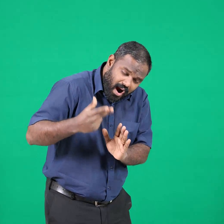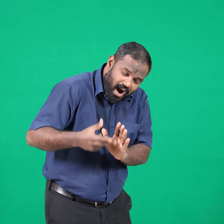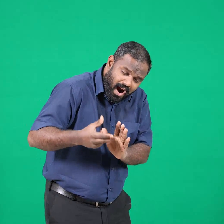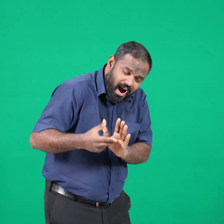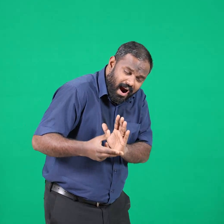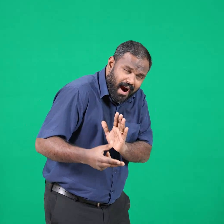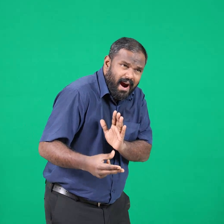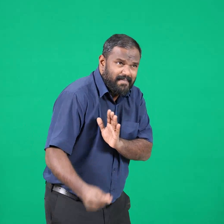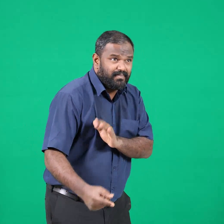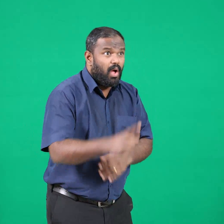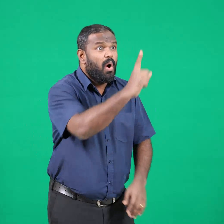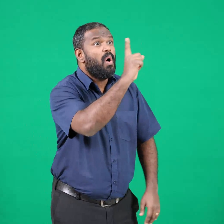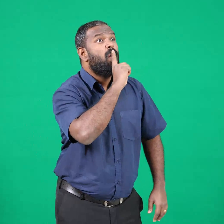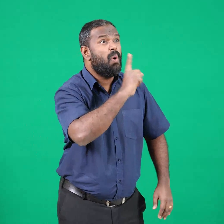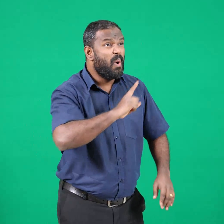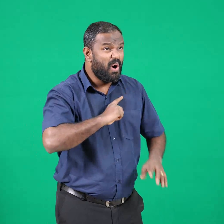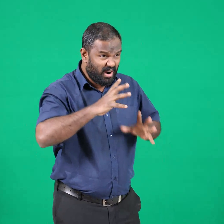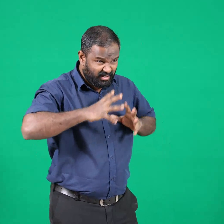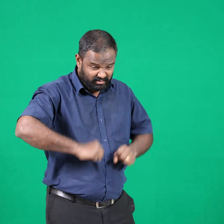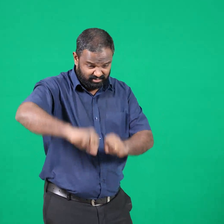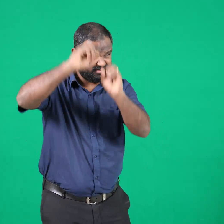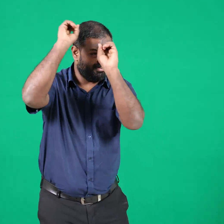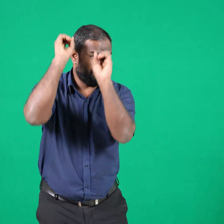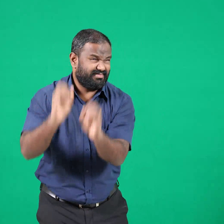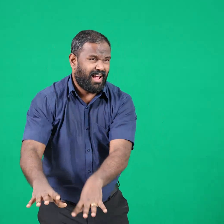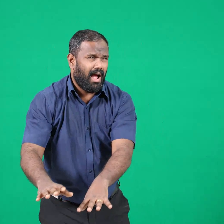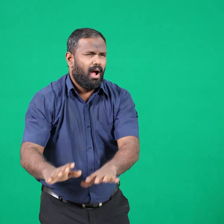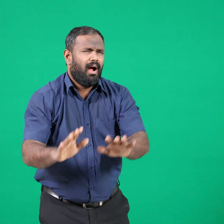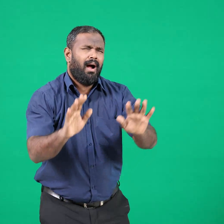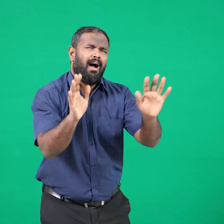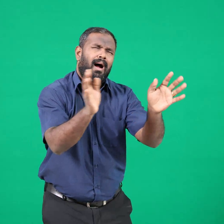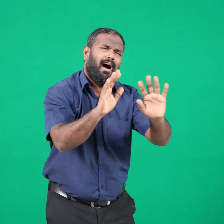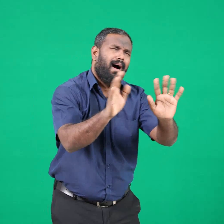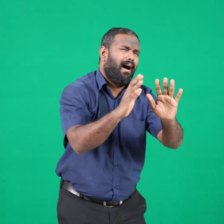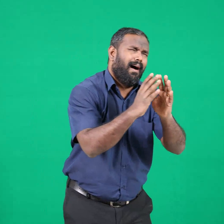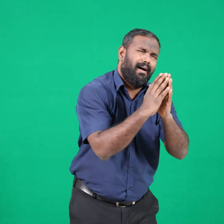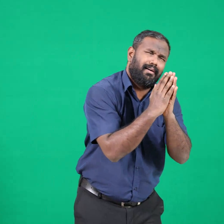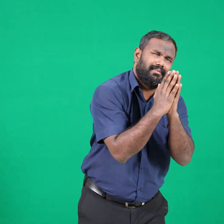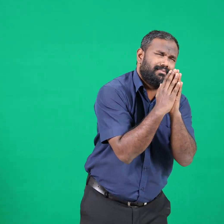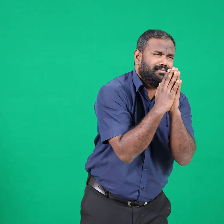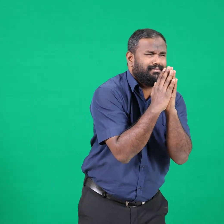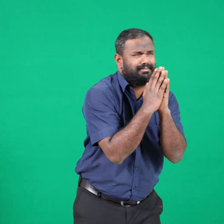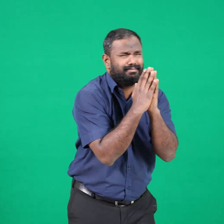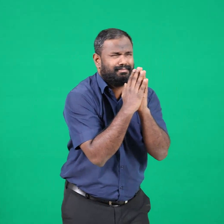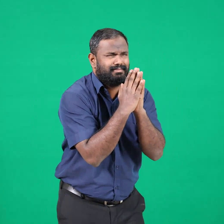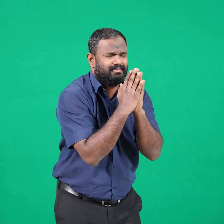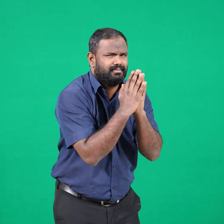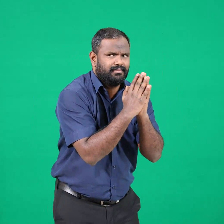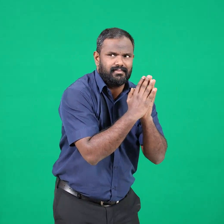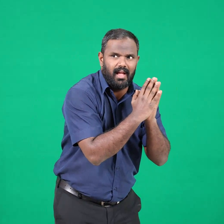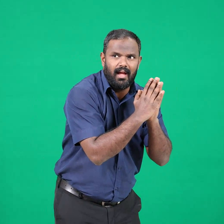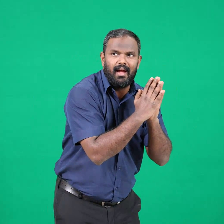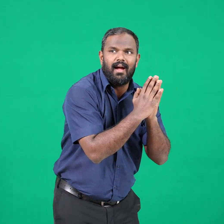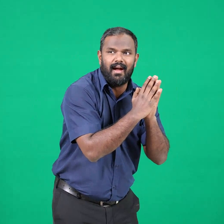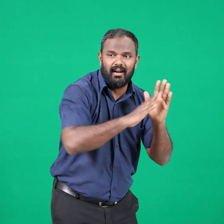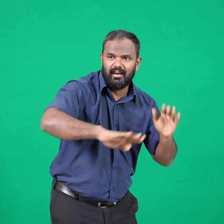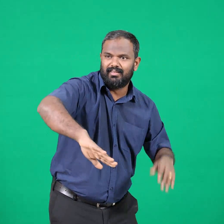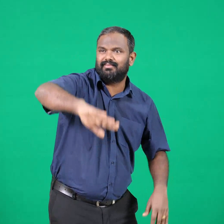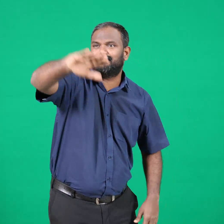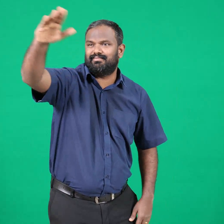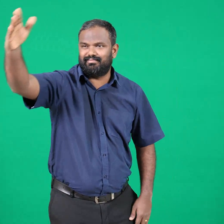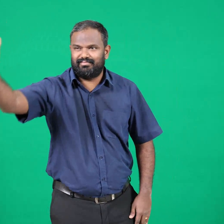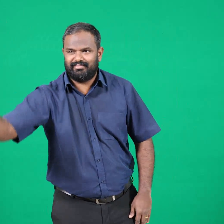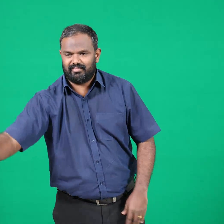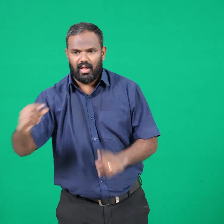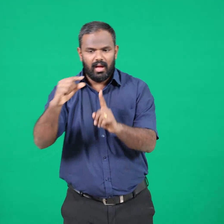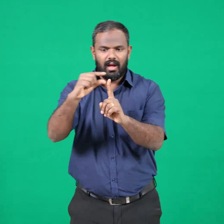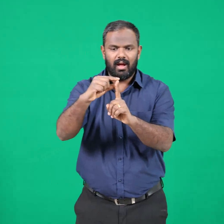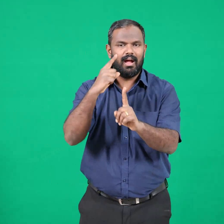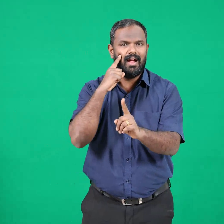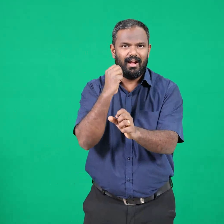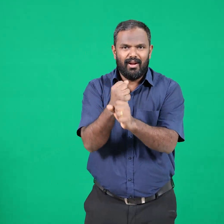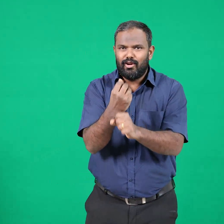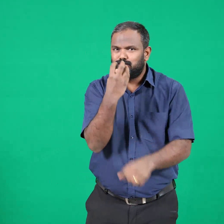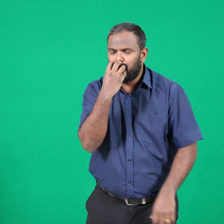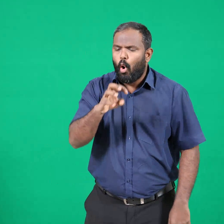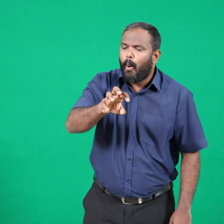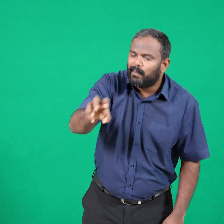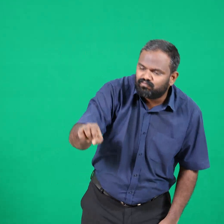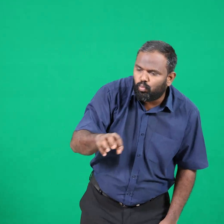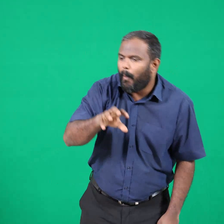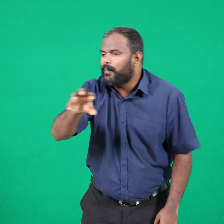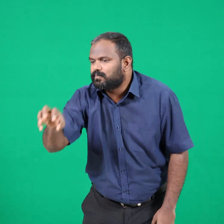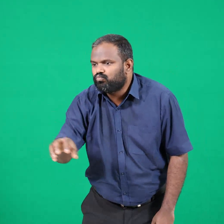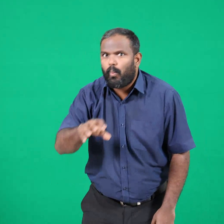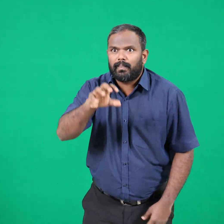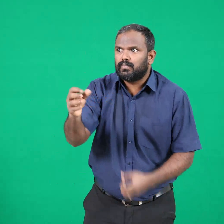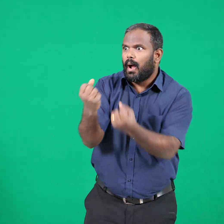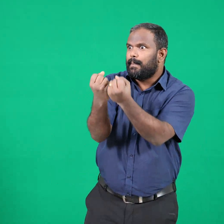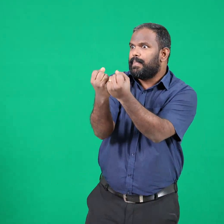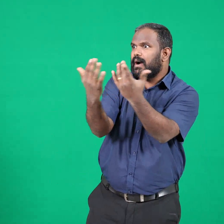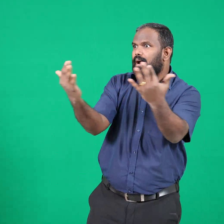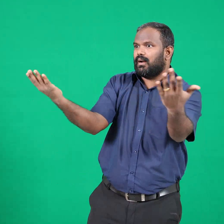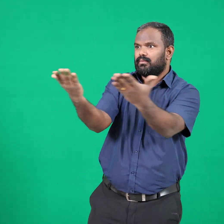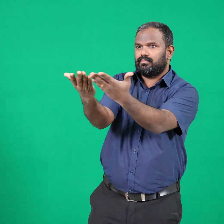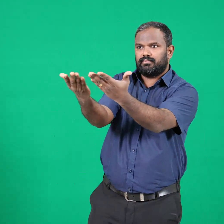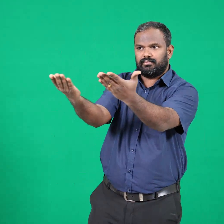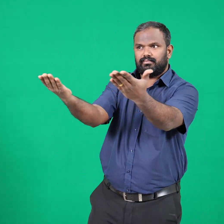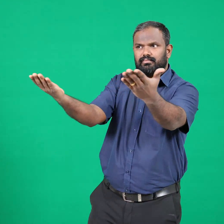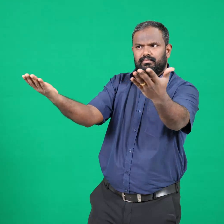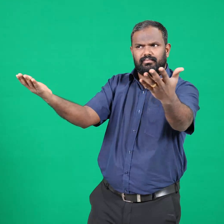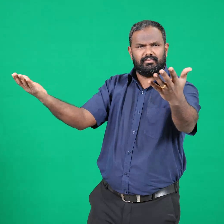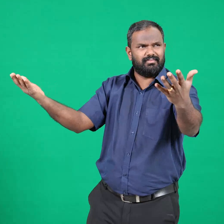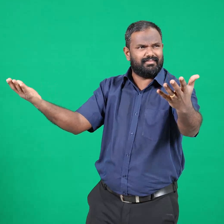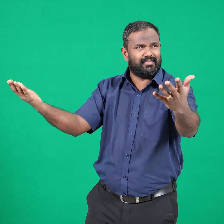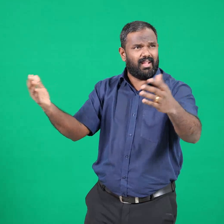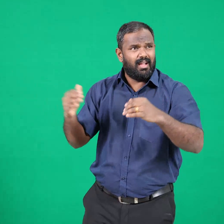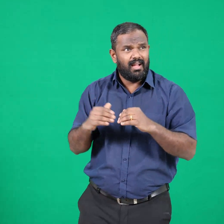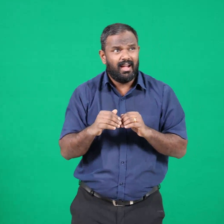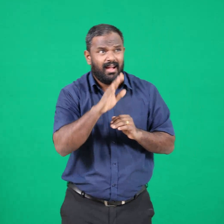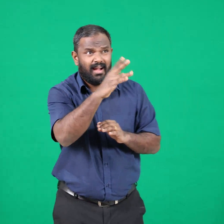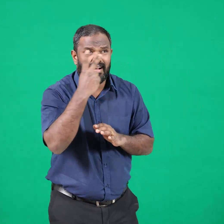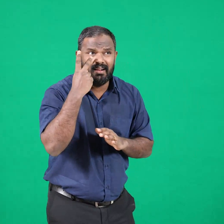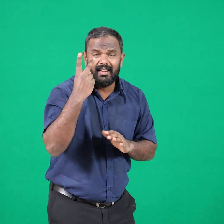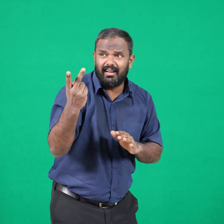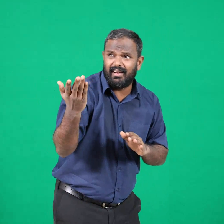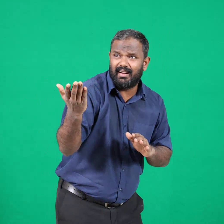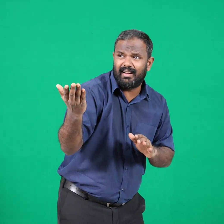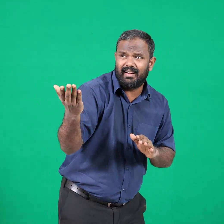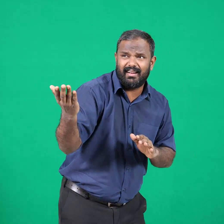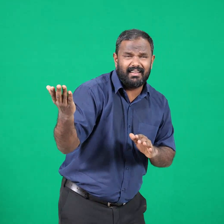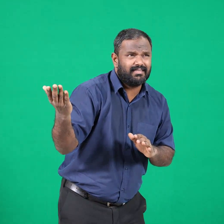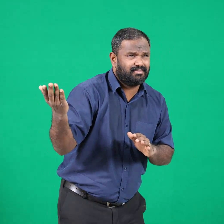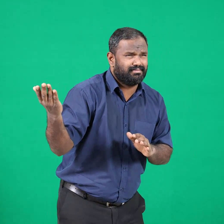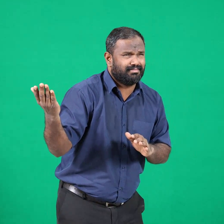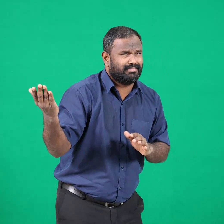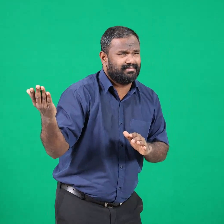There on the hillside a large herd of pigs was feeding.